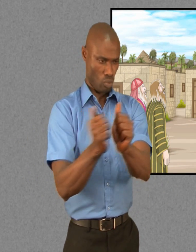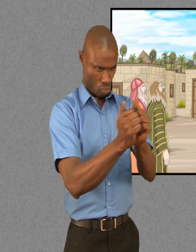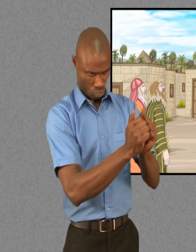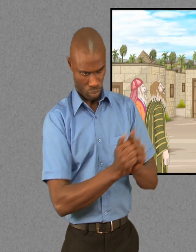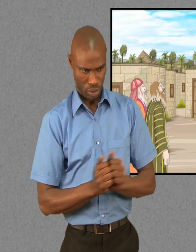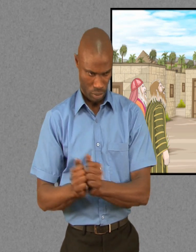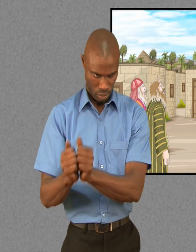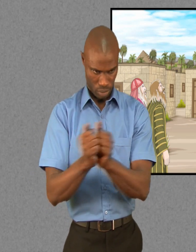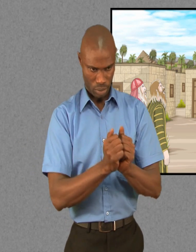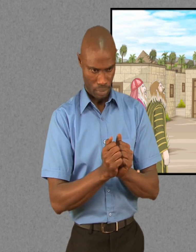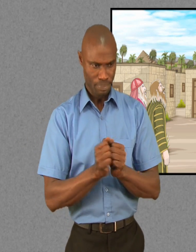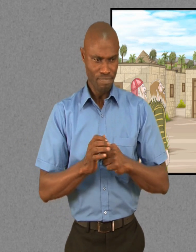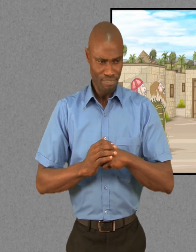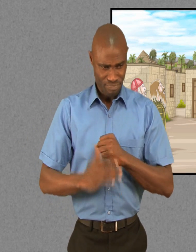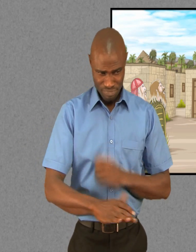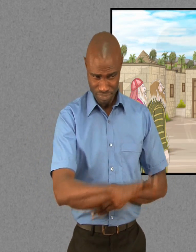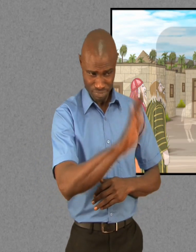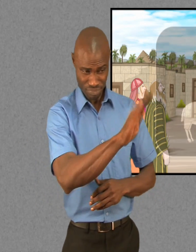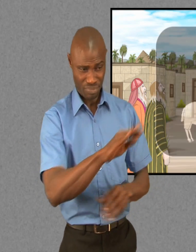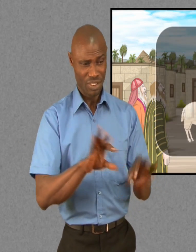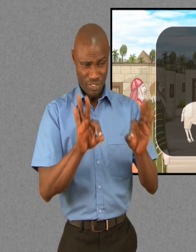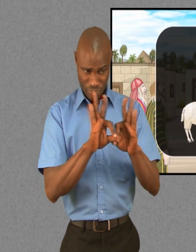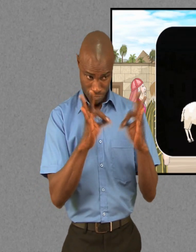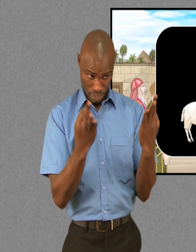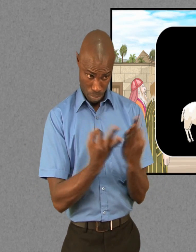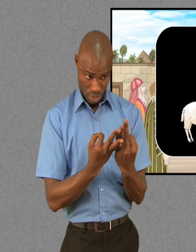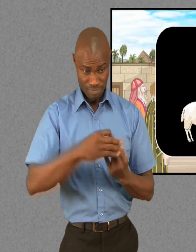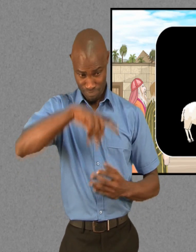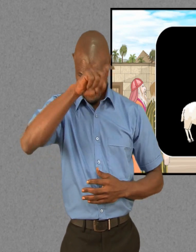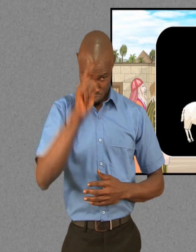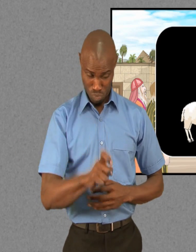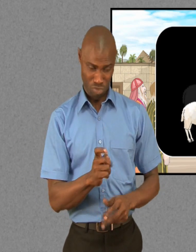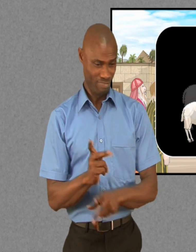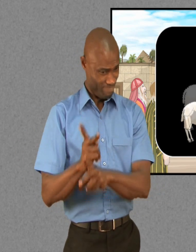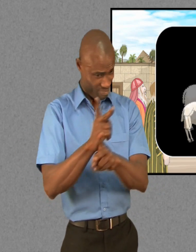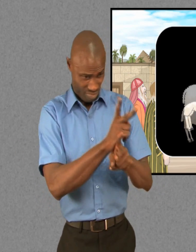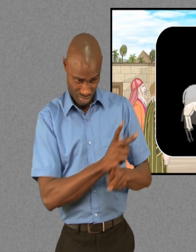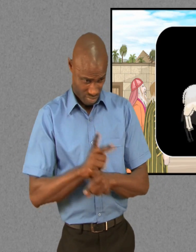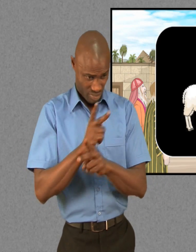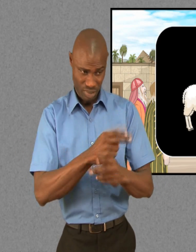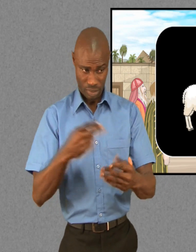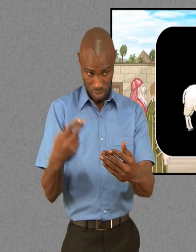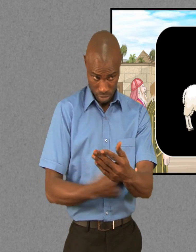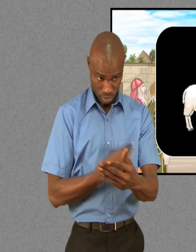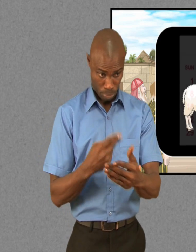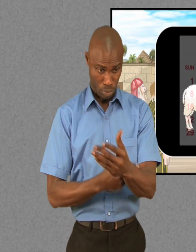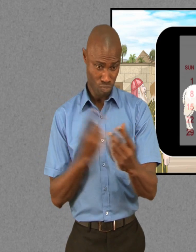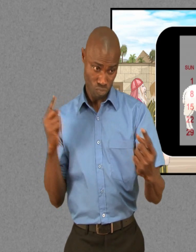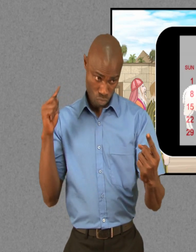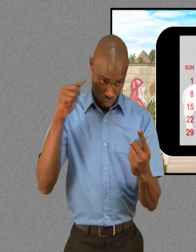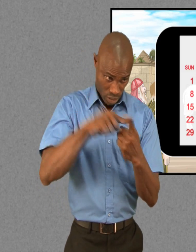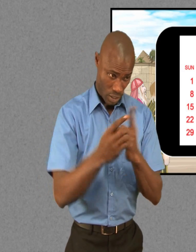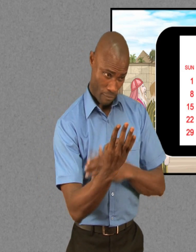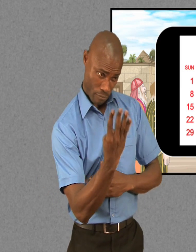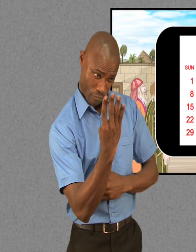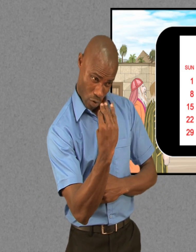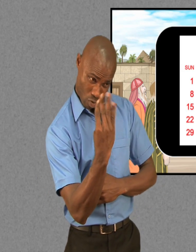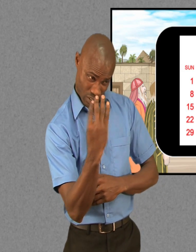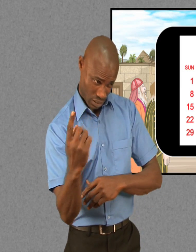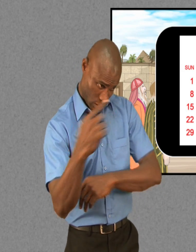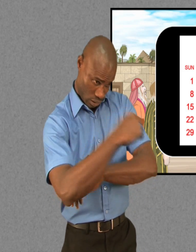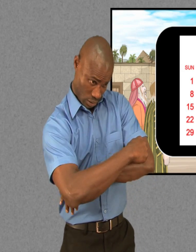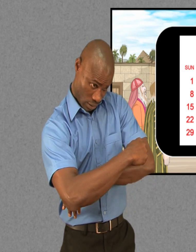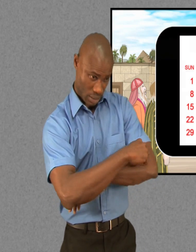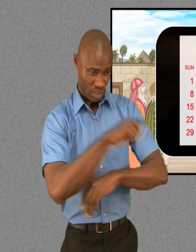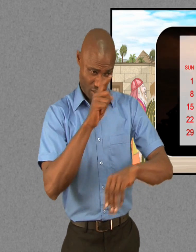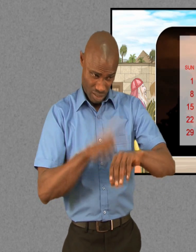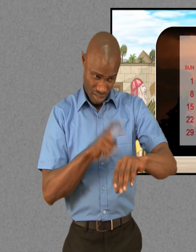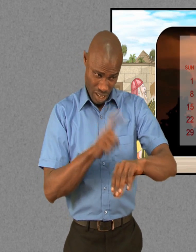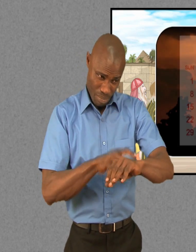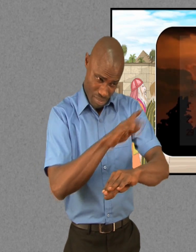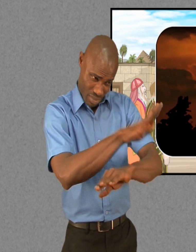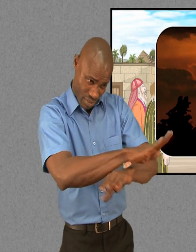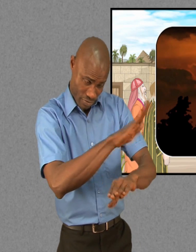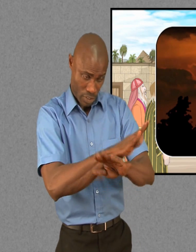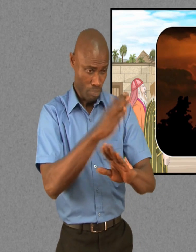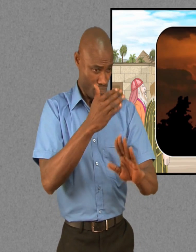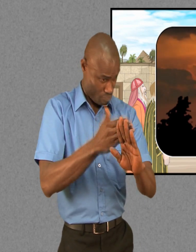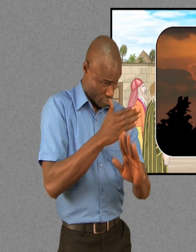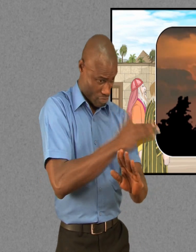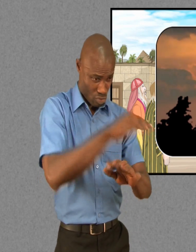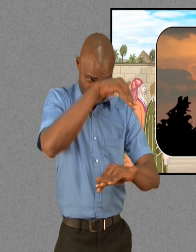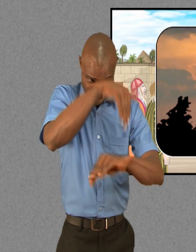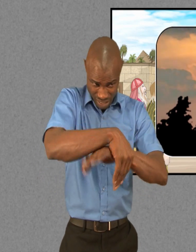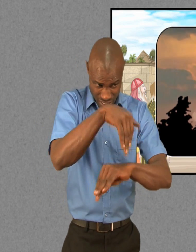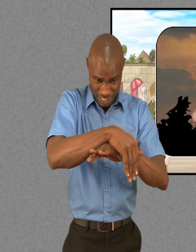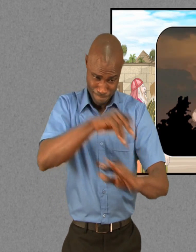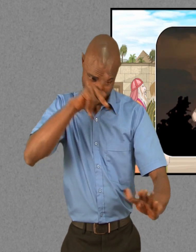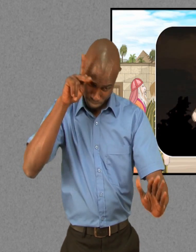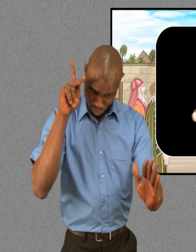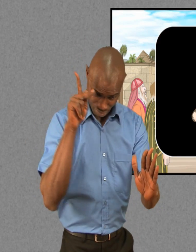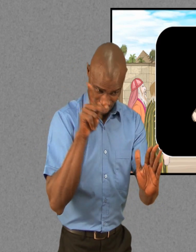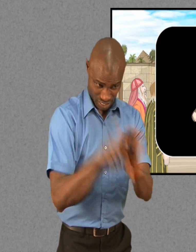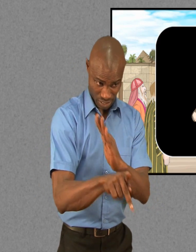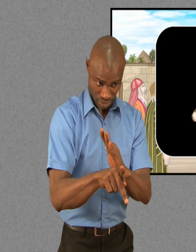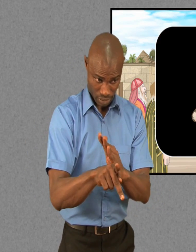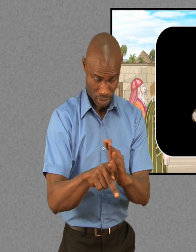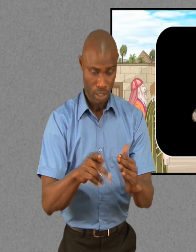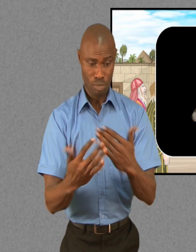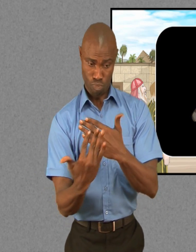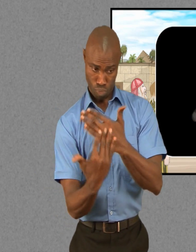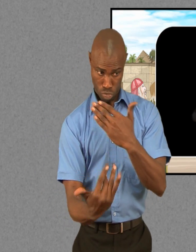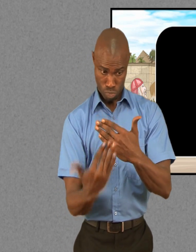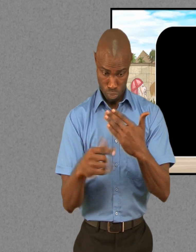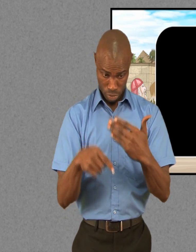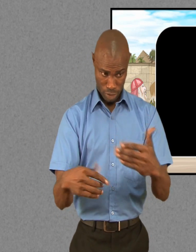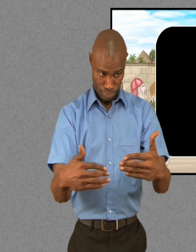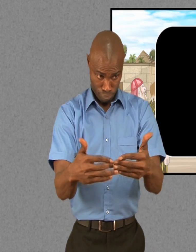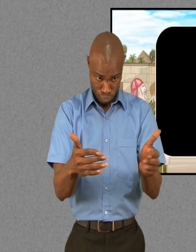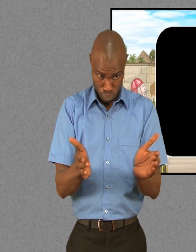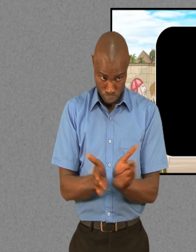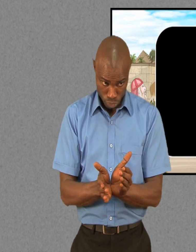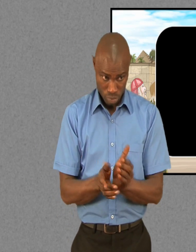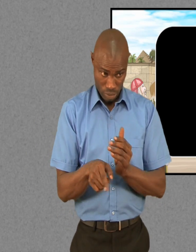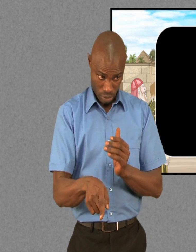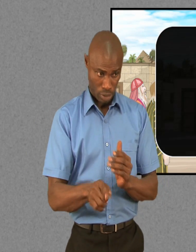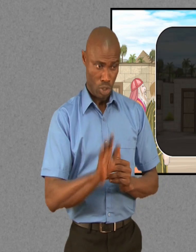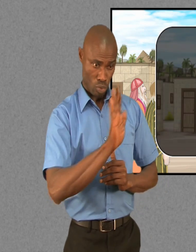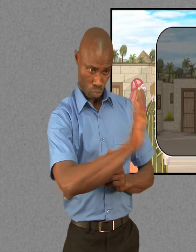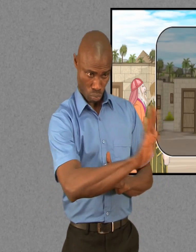You must keep it until the fourteenth day of the month, when the whole assembly of the congregation of Israel will slaughter the animals at twilight.